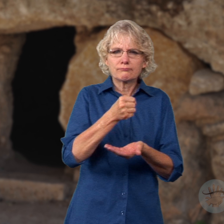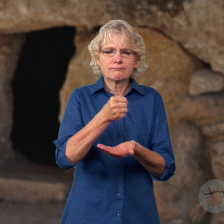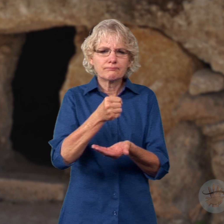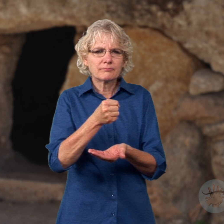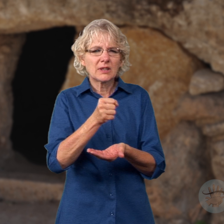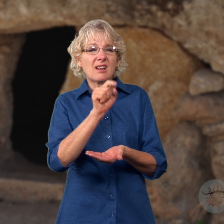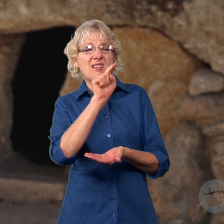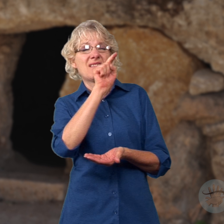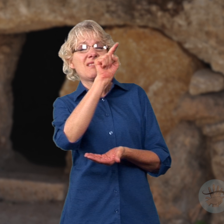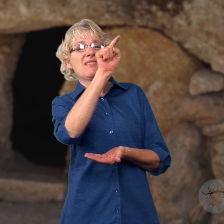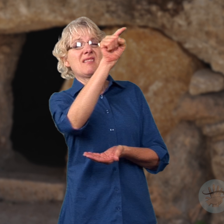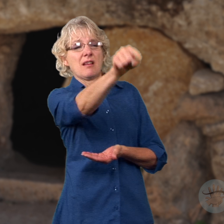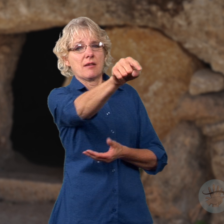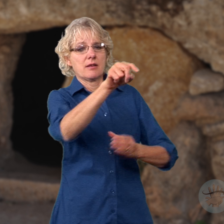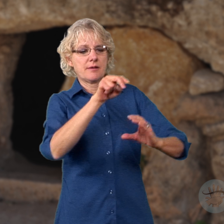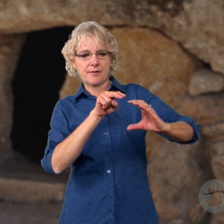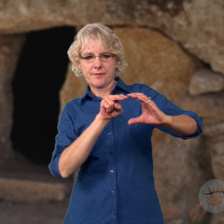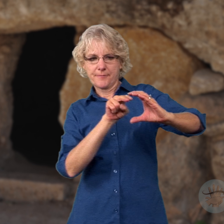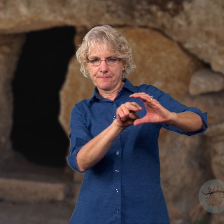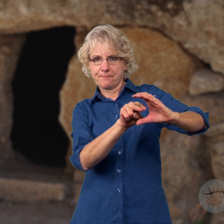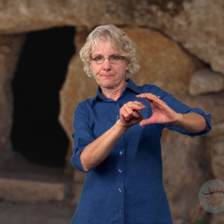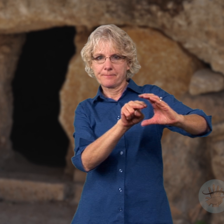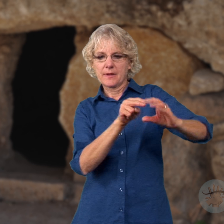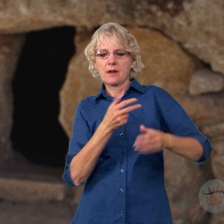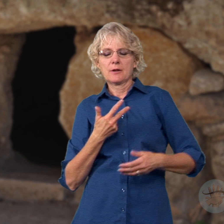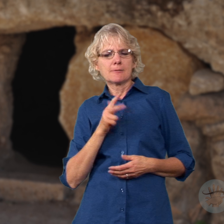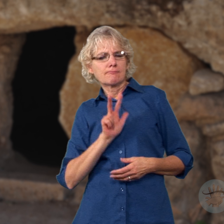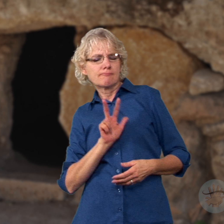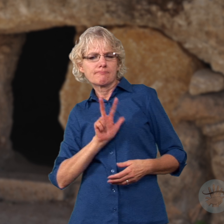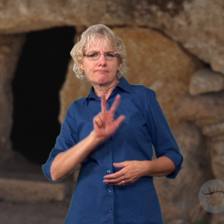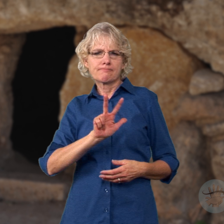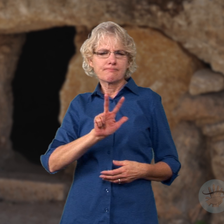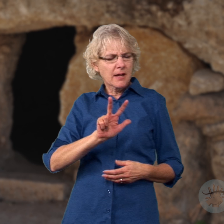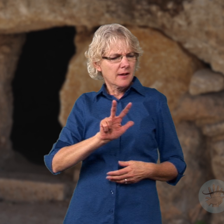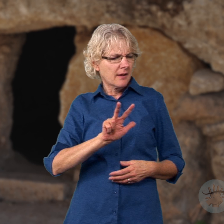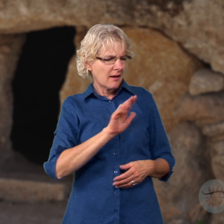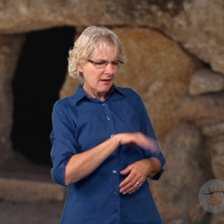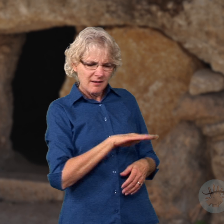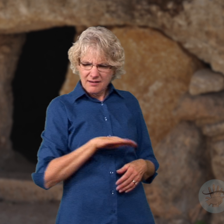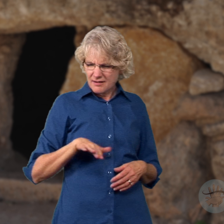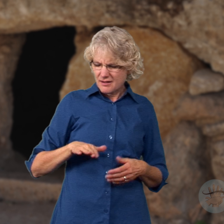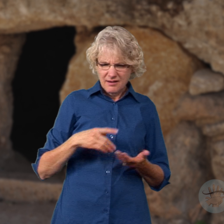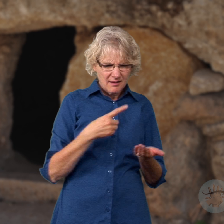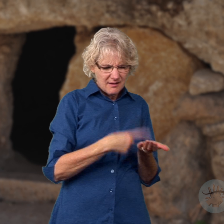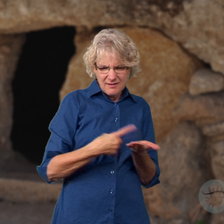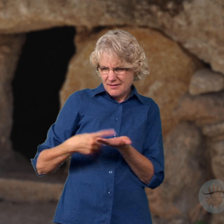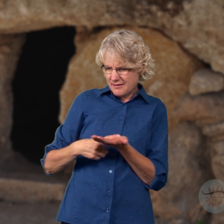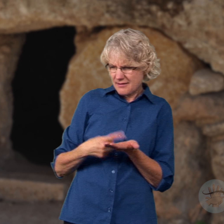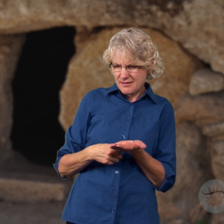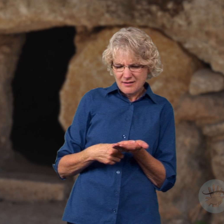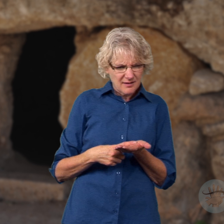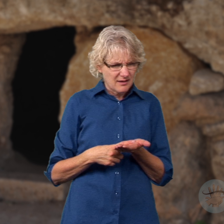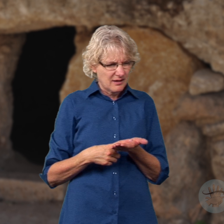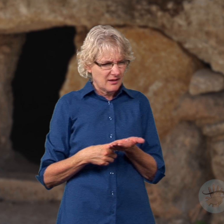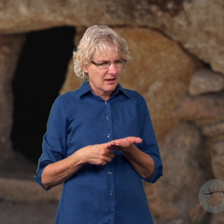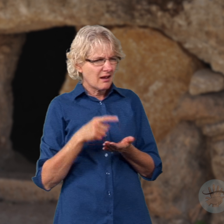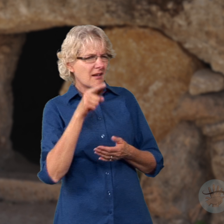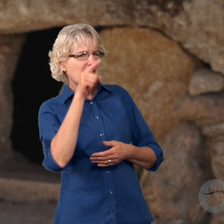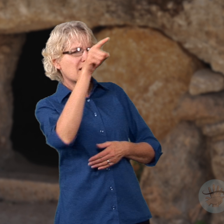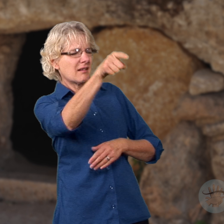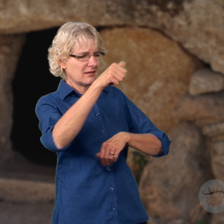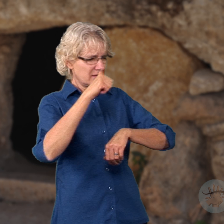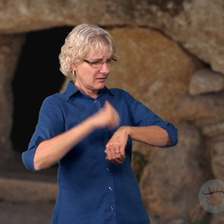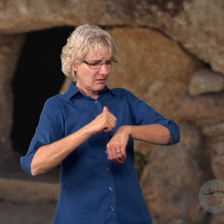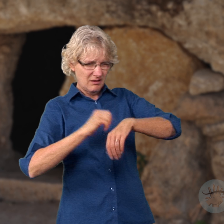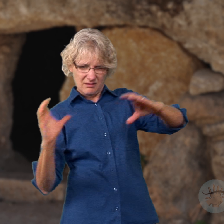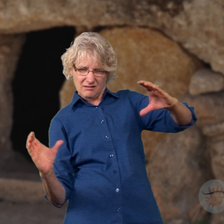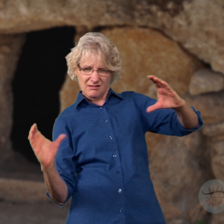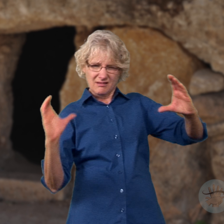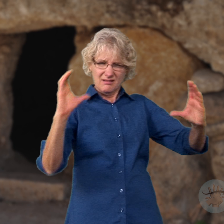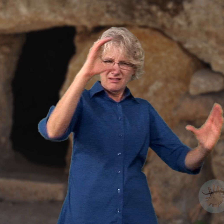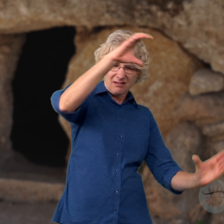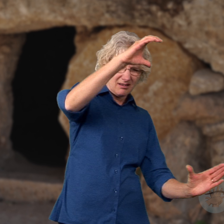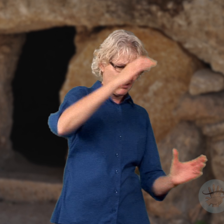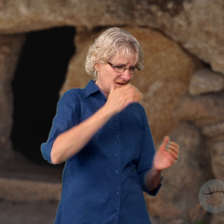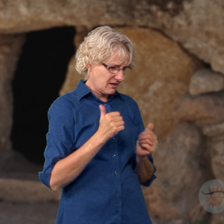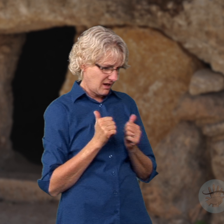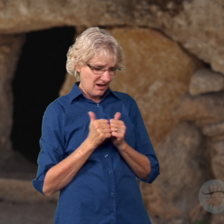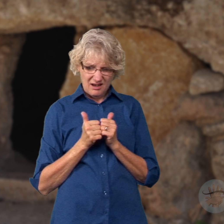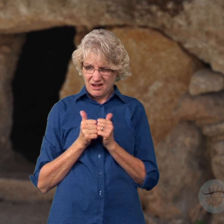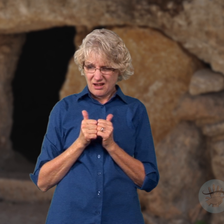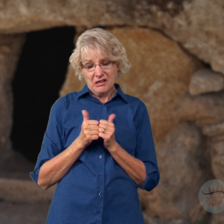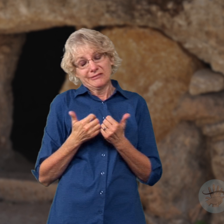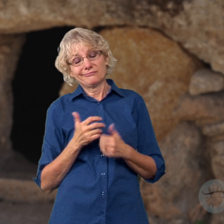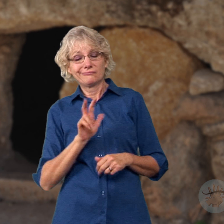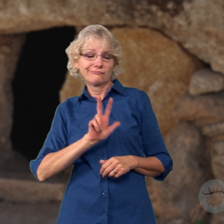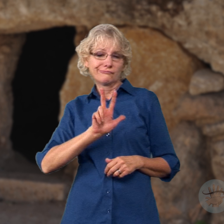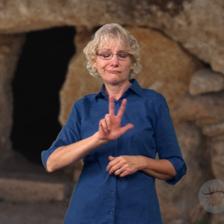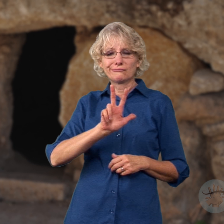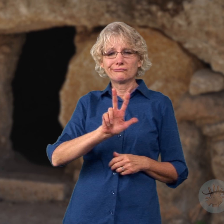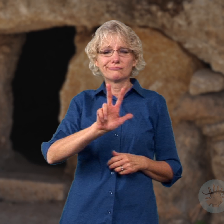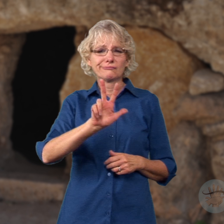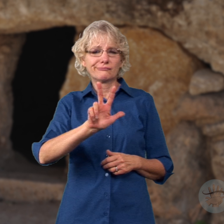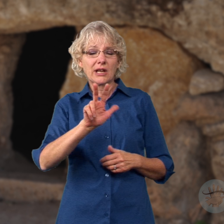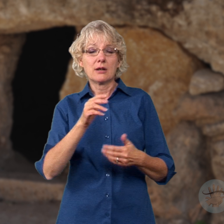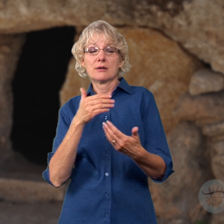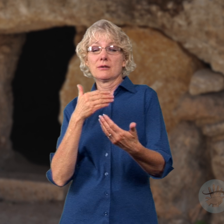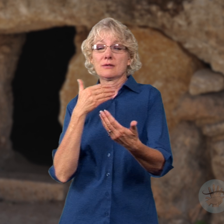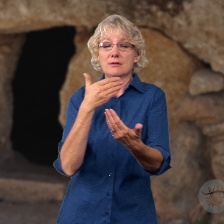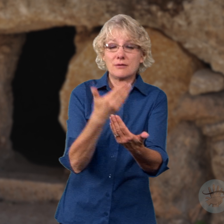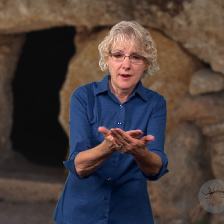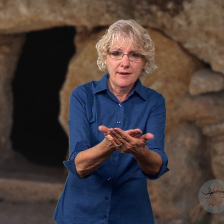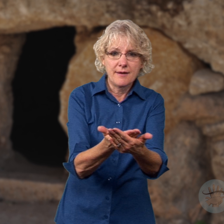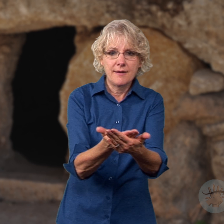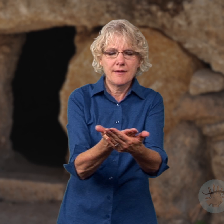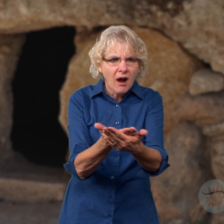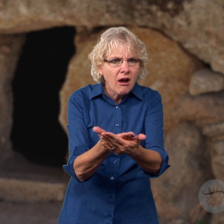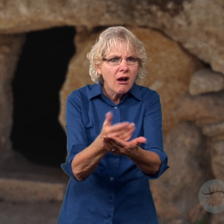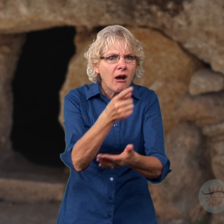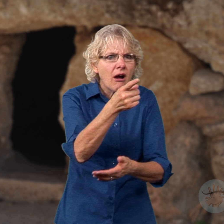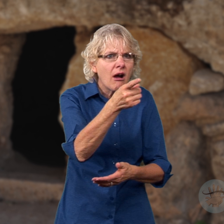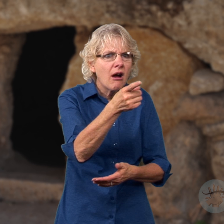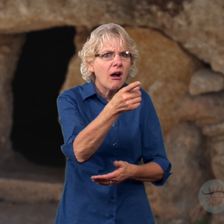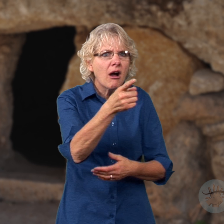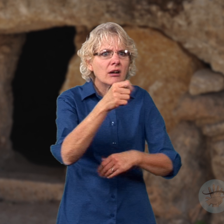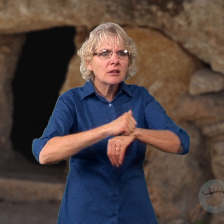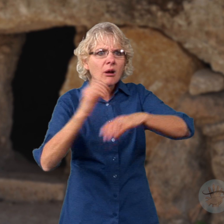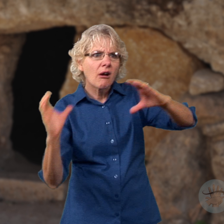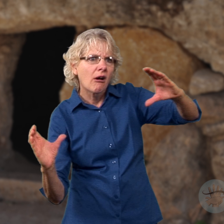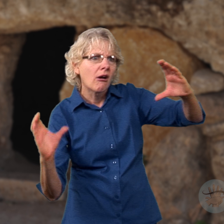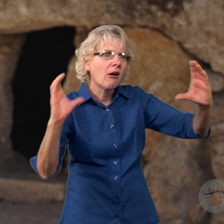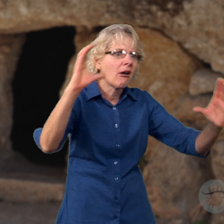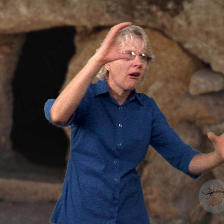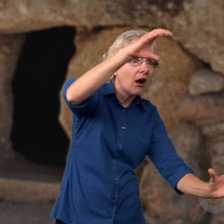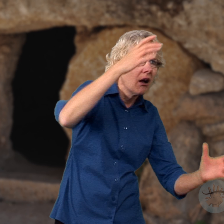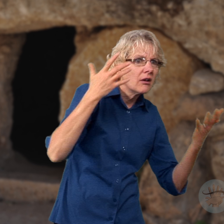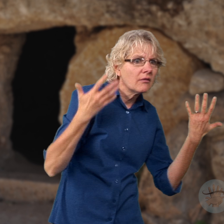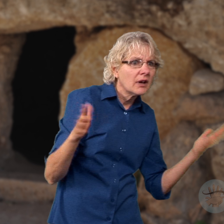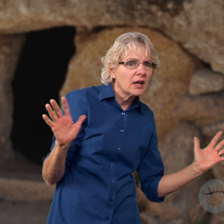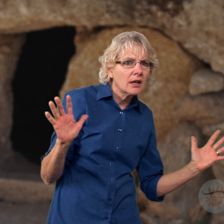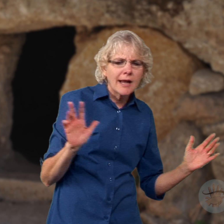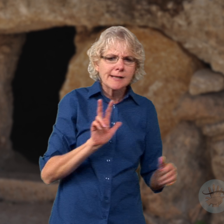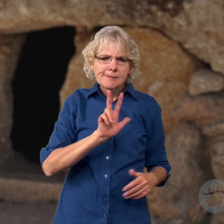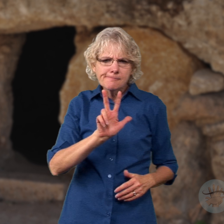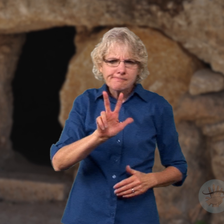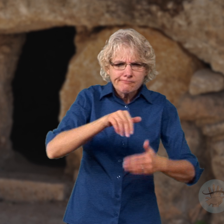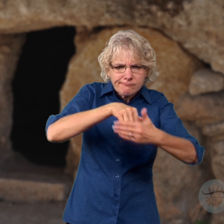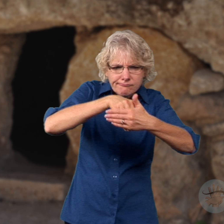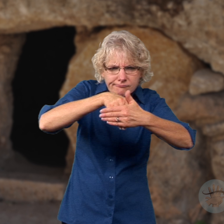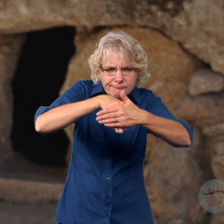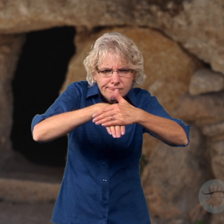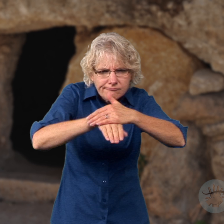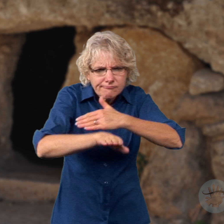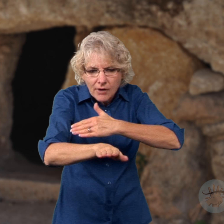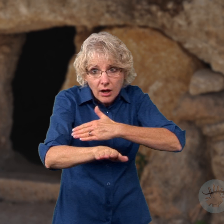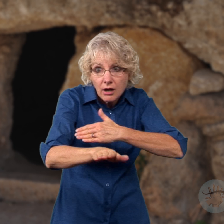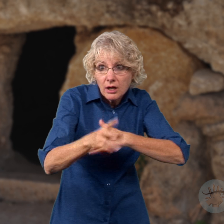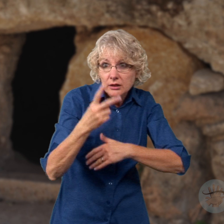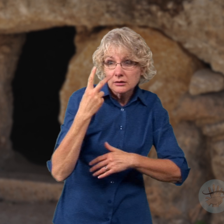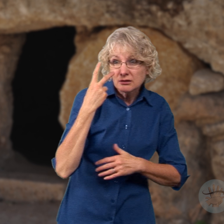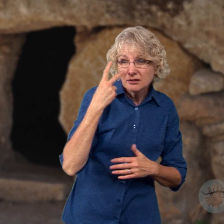But when they looked up, they saw that the stone had been rolled away, even though it was extremely large.